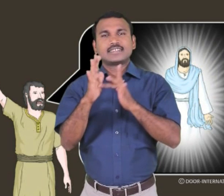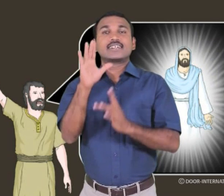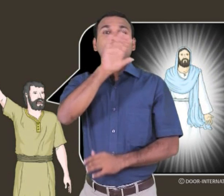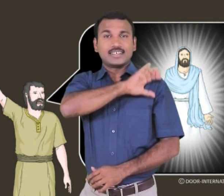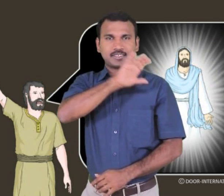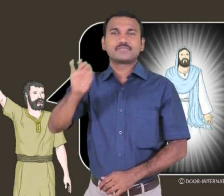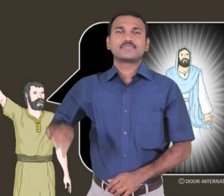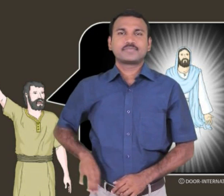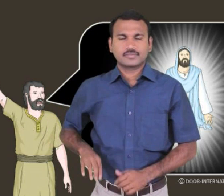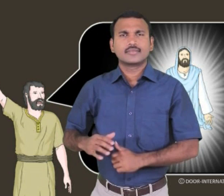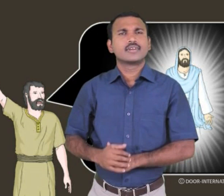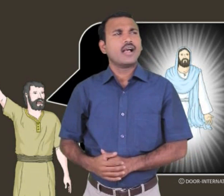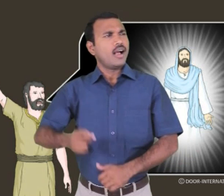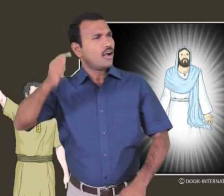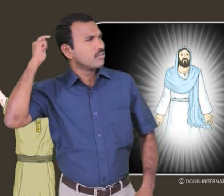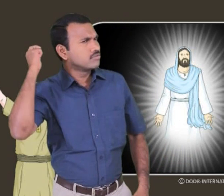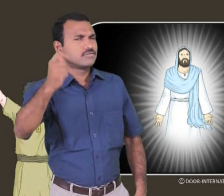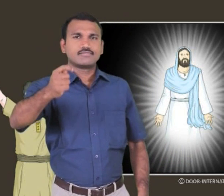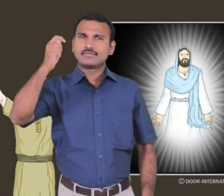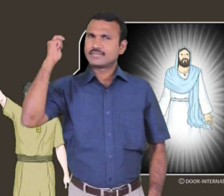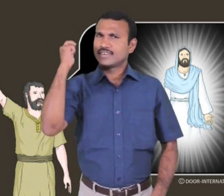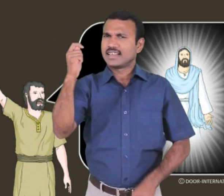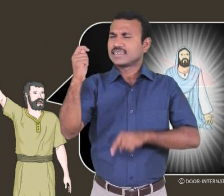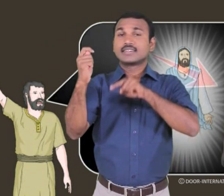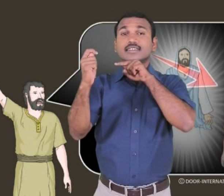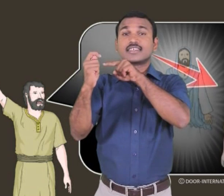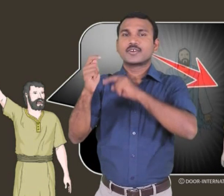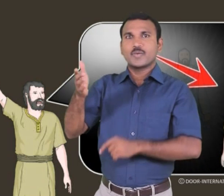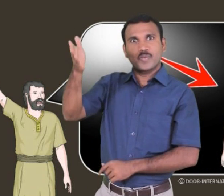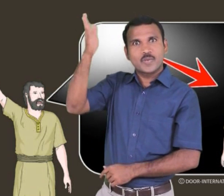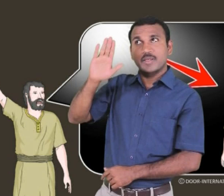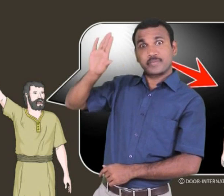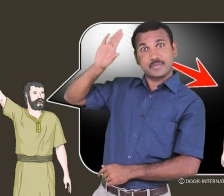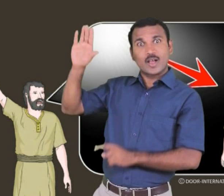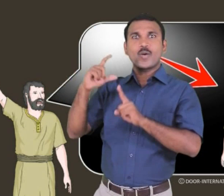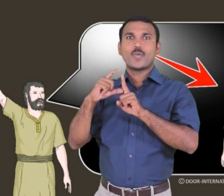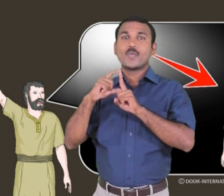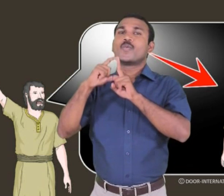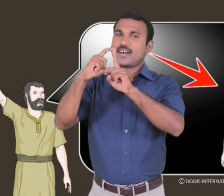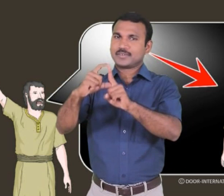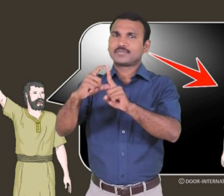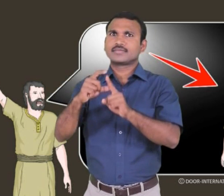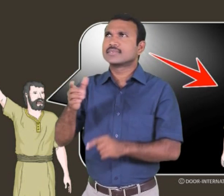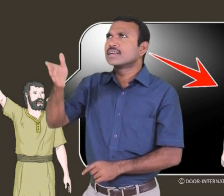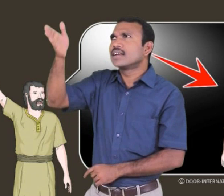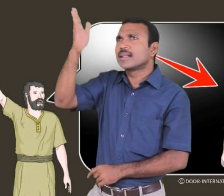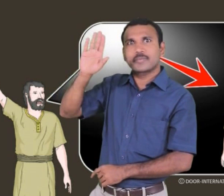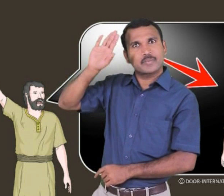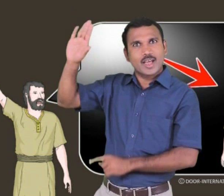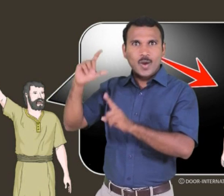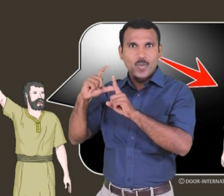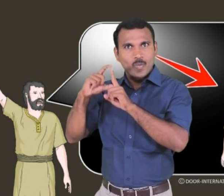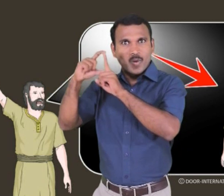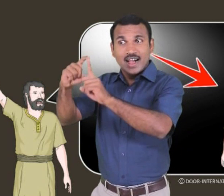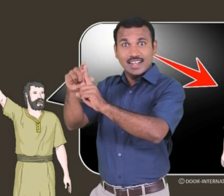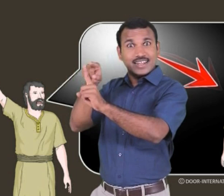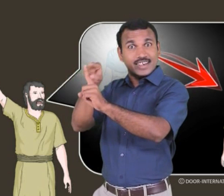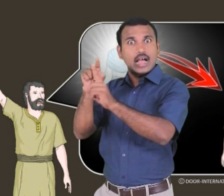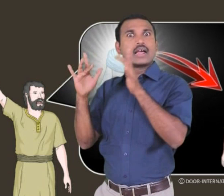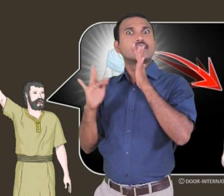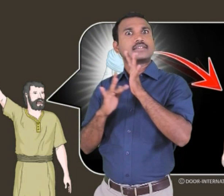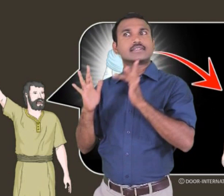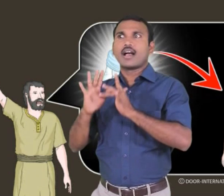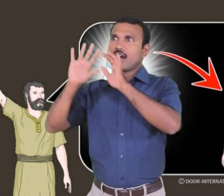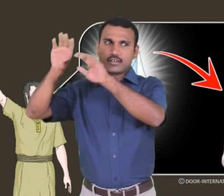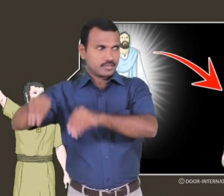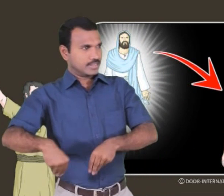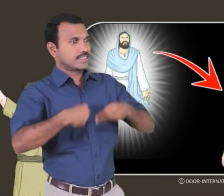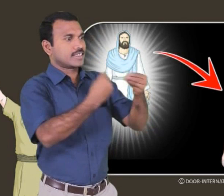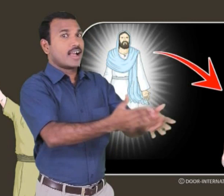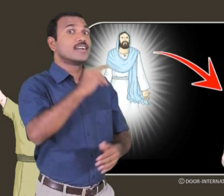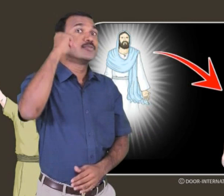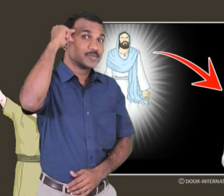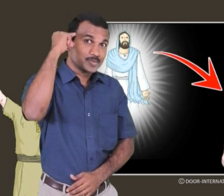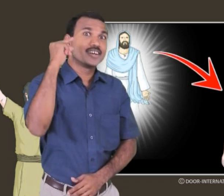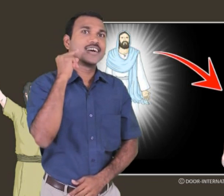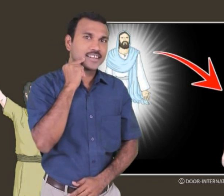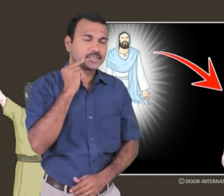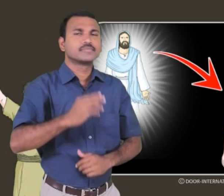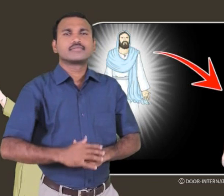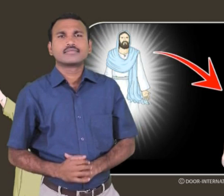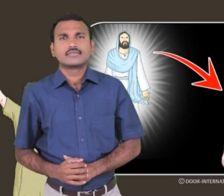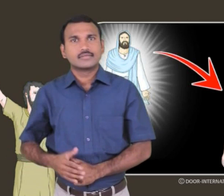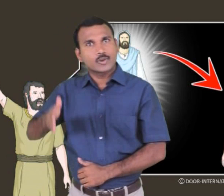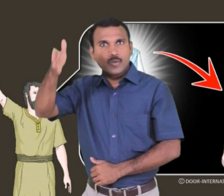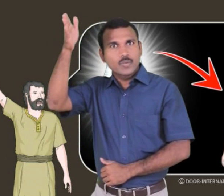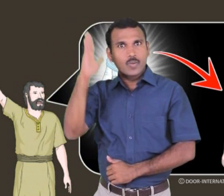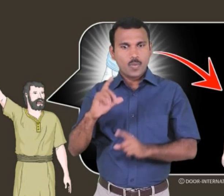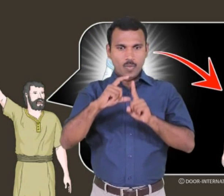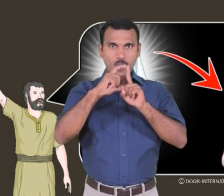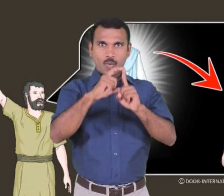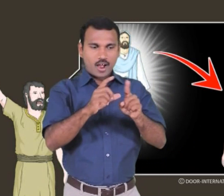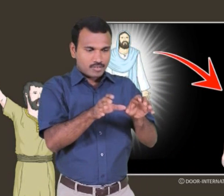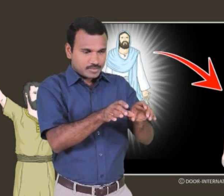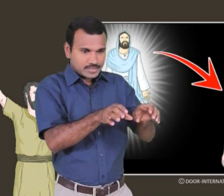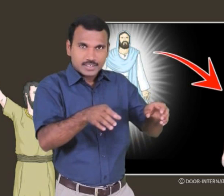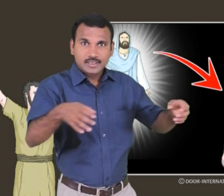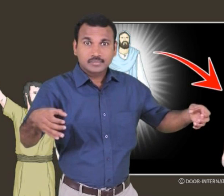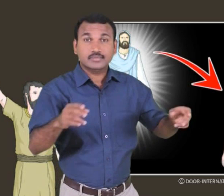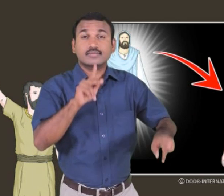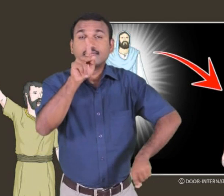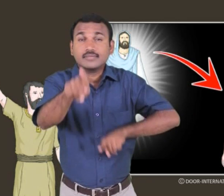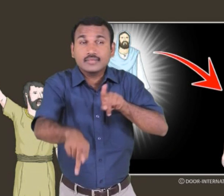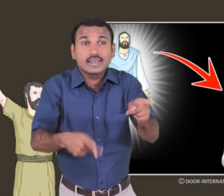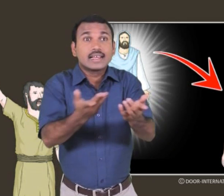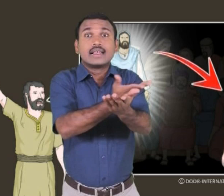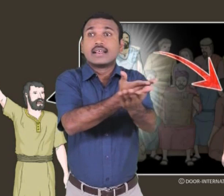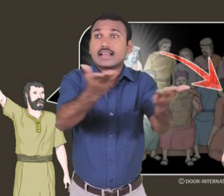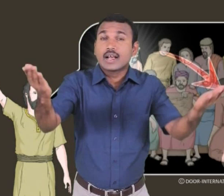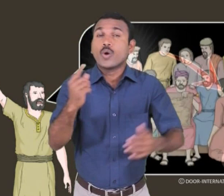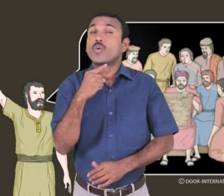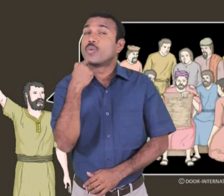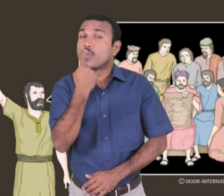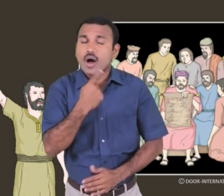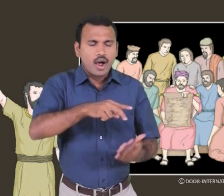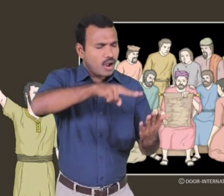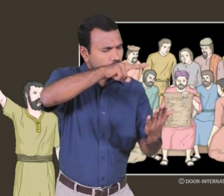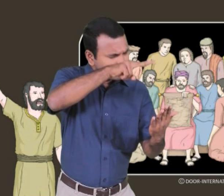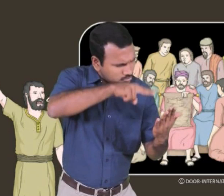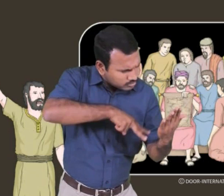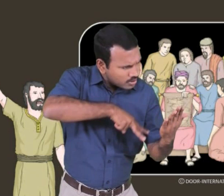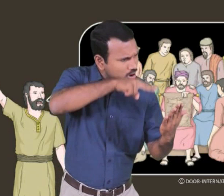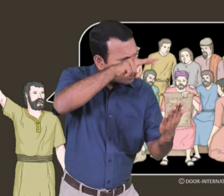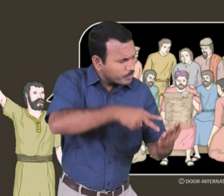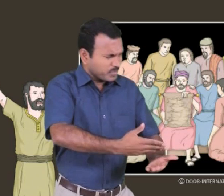This is the word of God and the testimony of Jesus Christ.